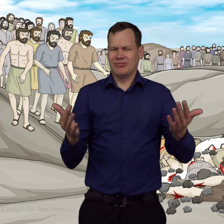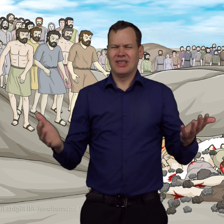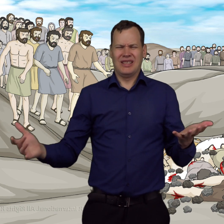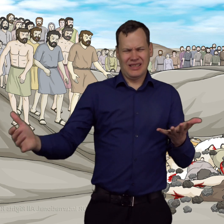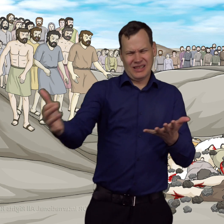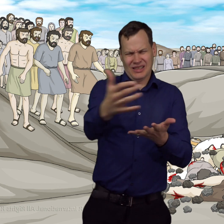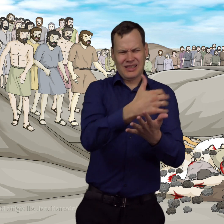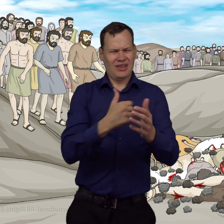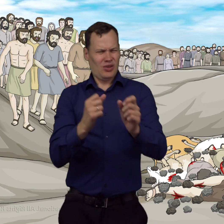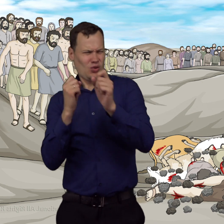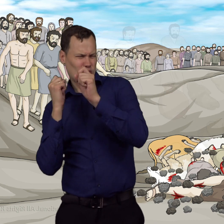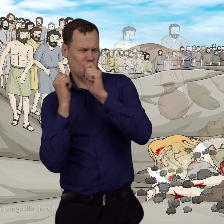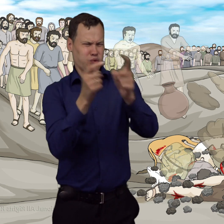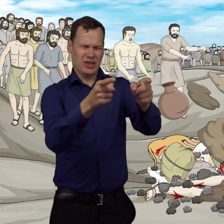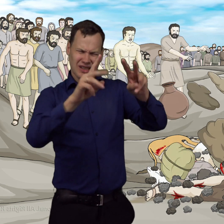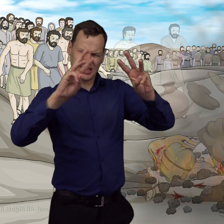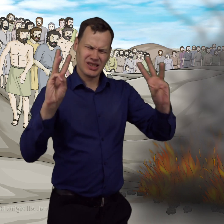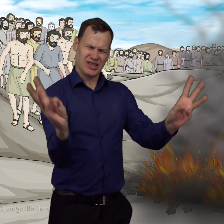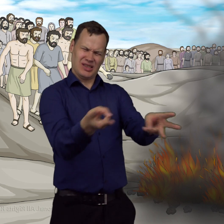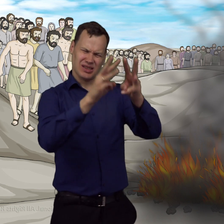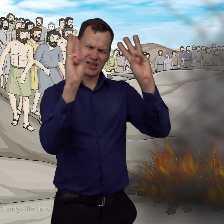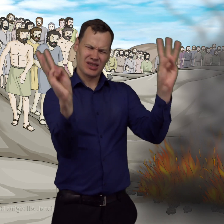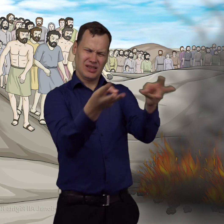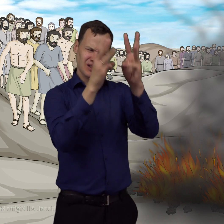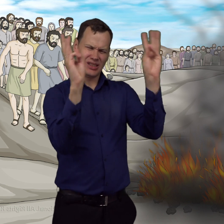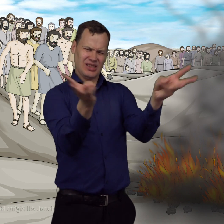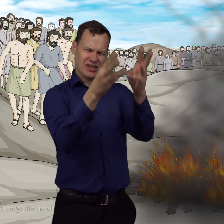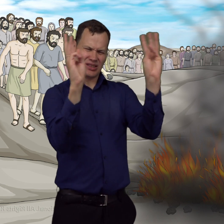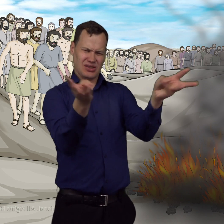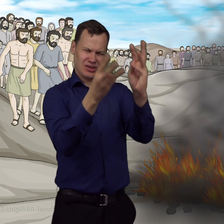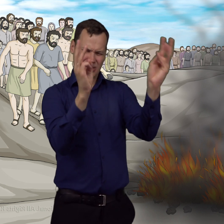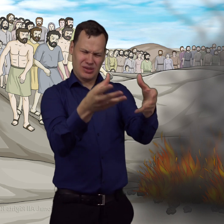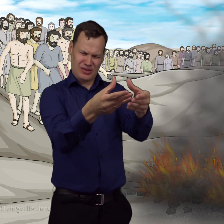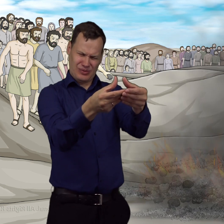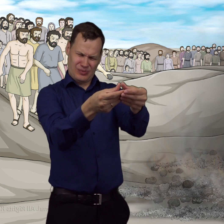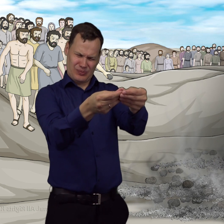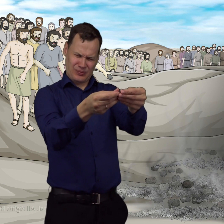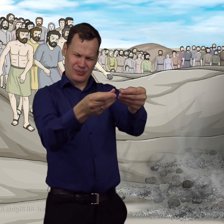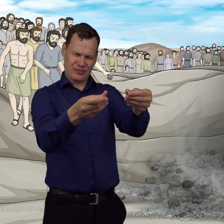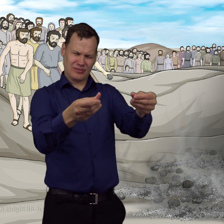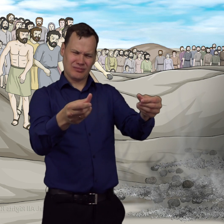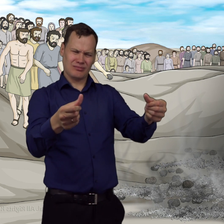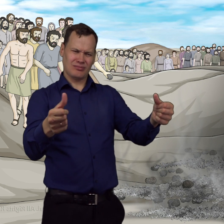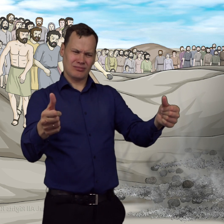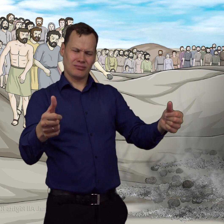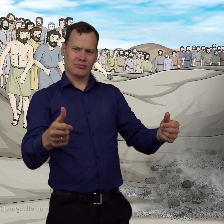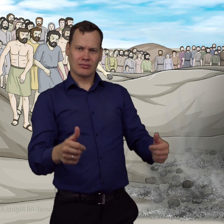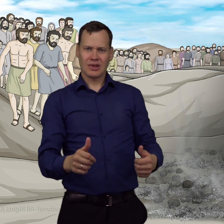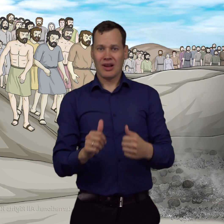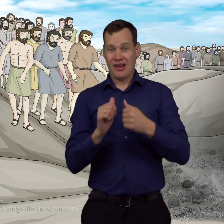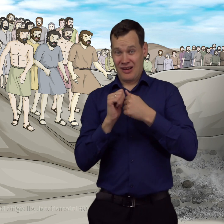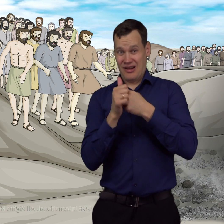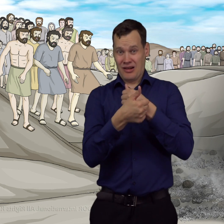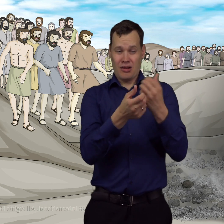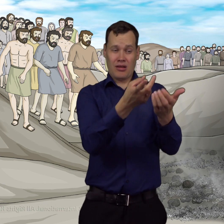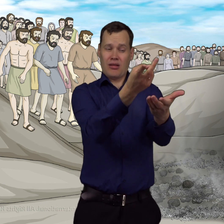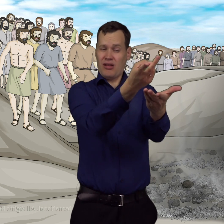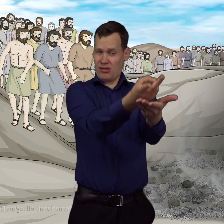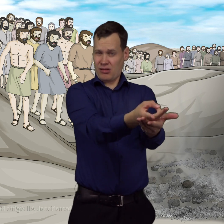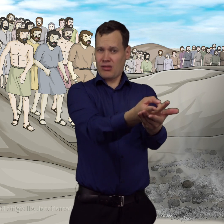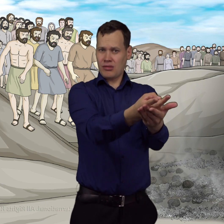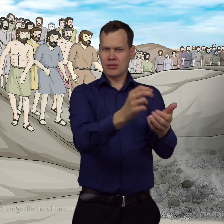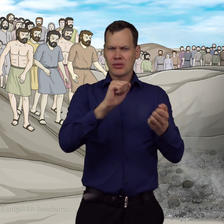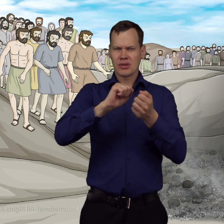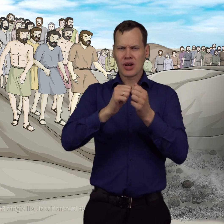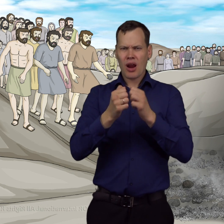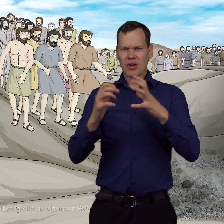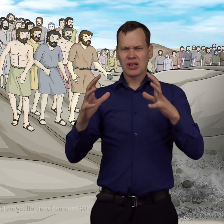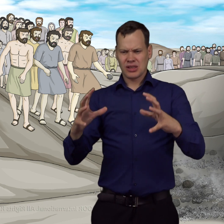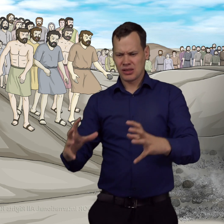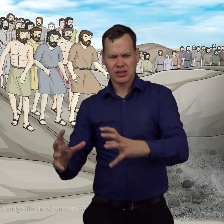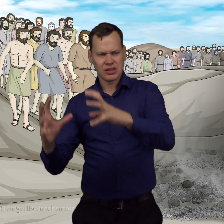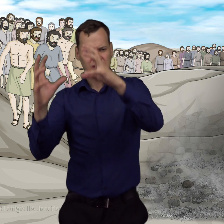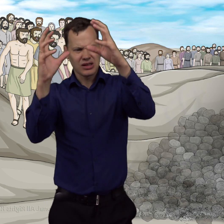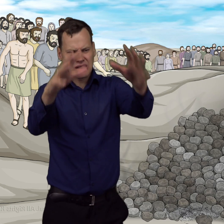Then they stoned the others and burned their bodies.